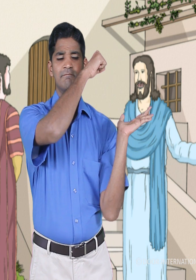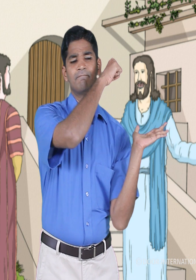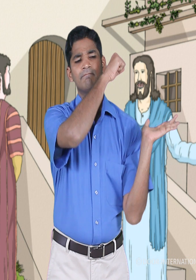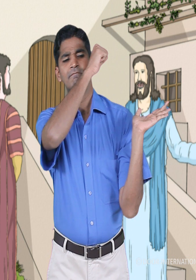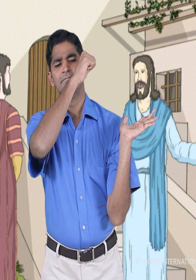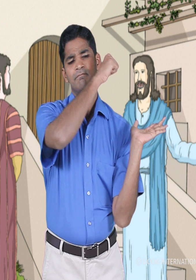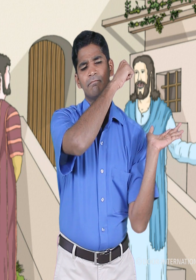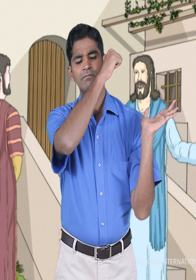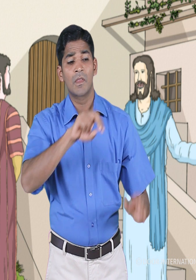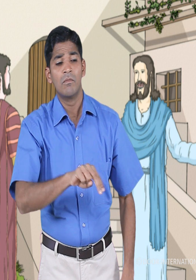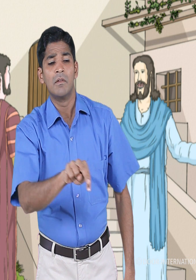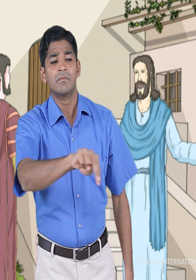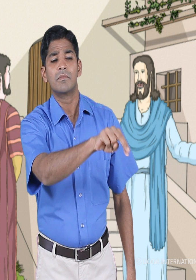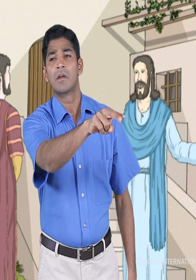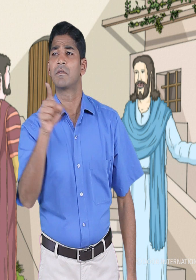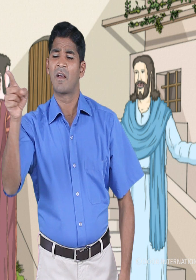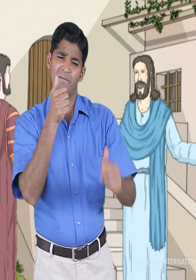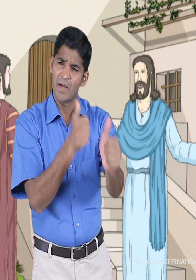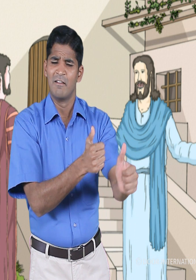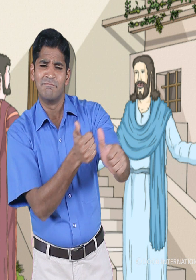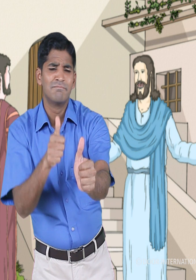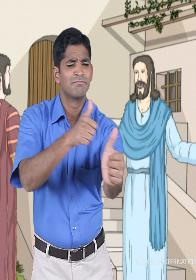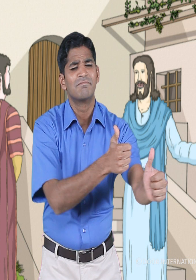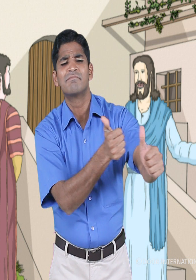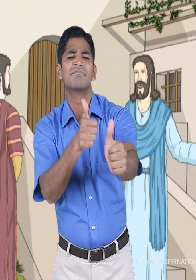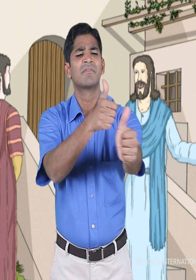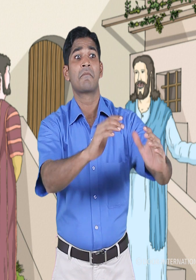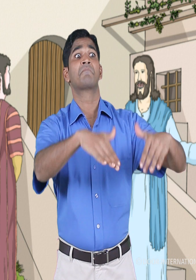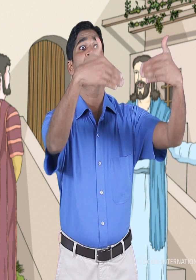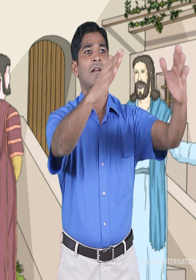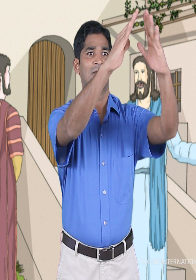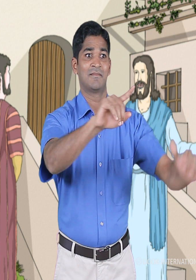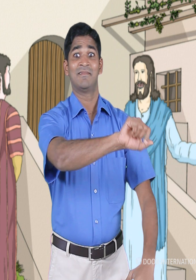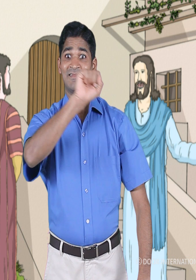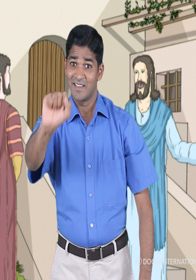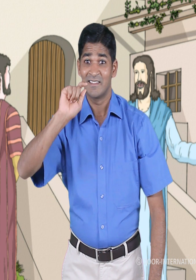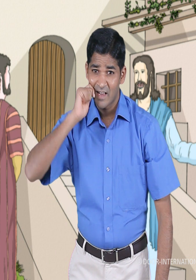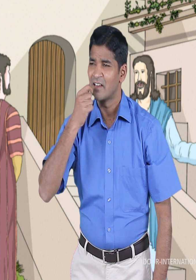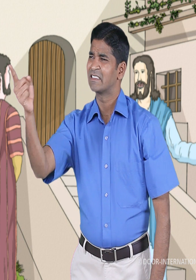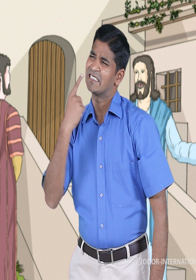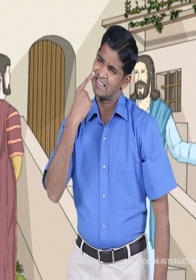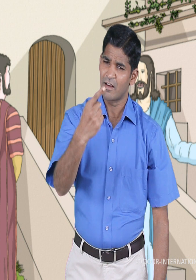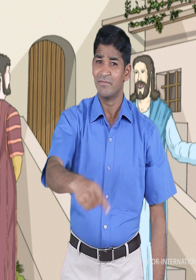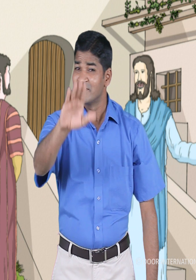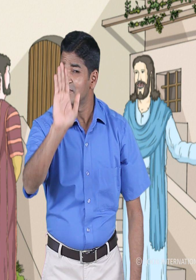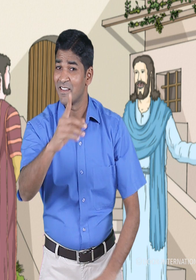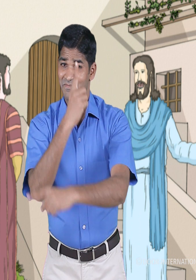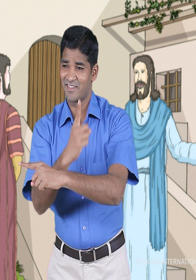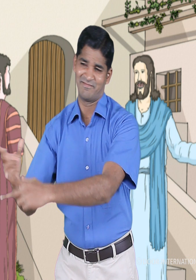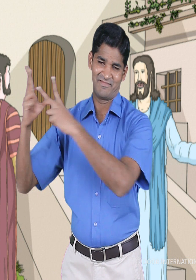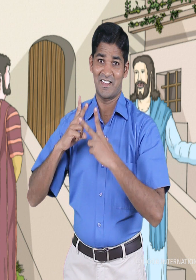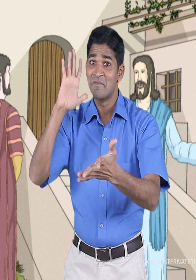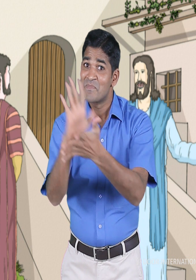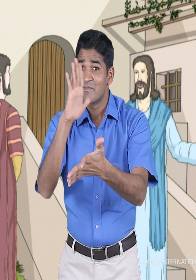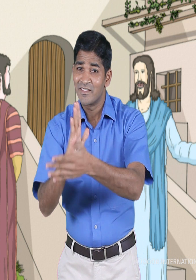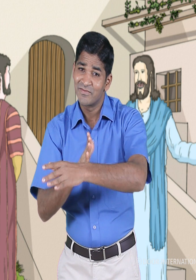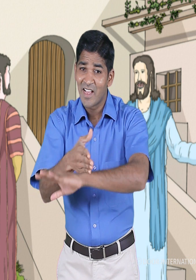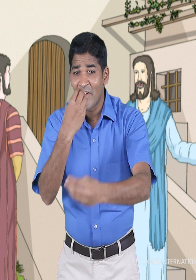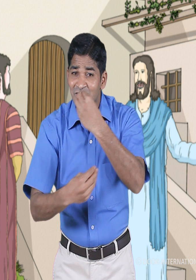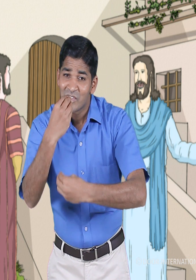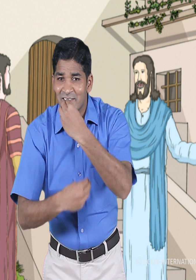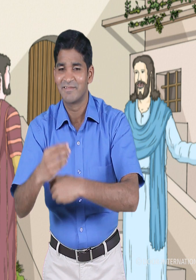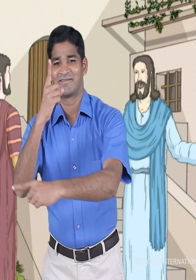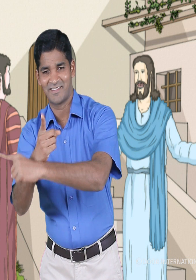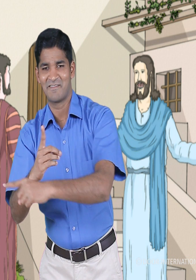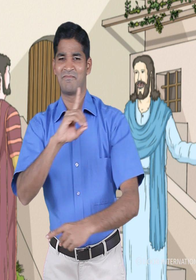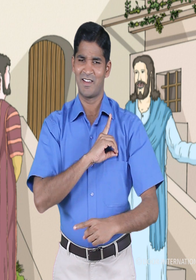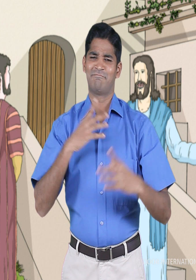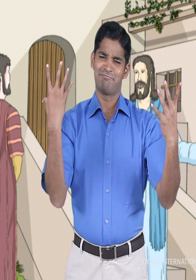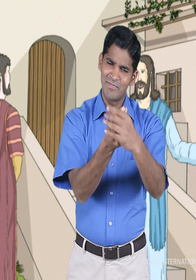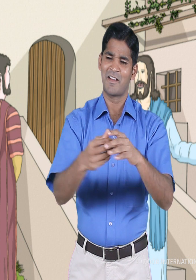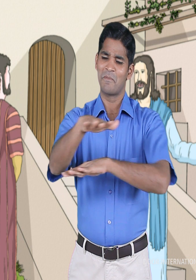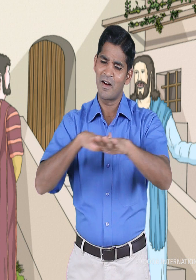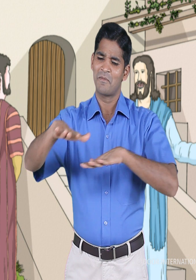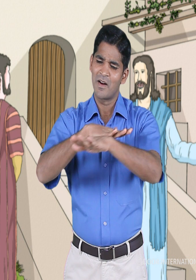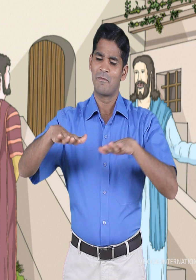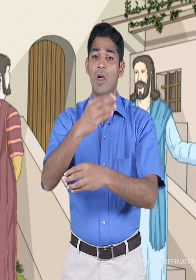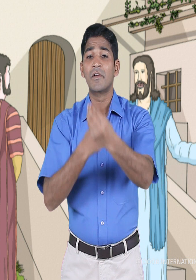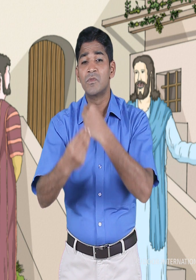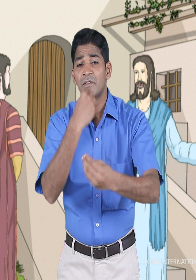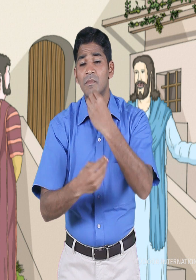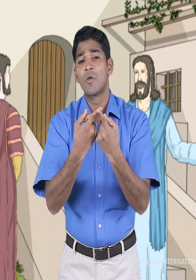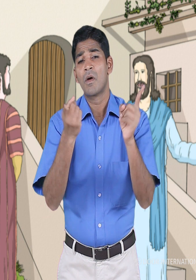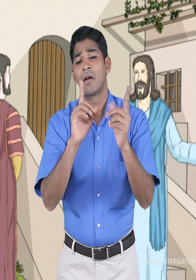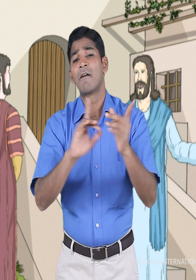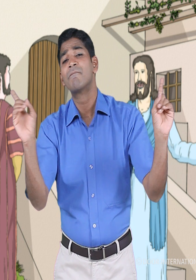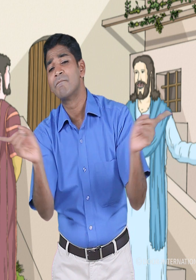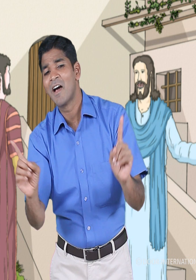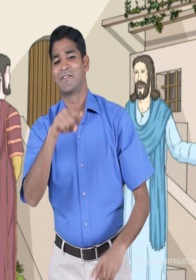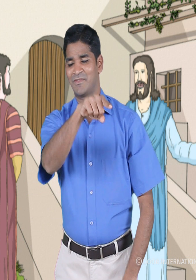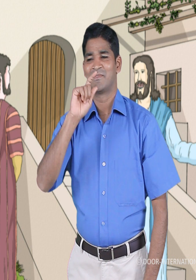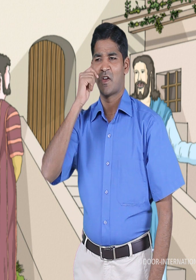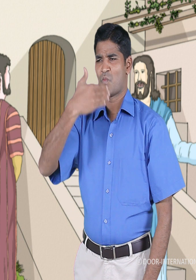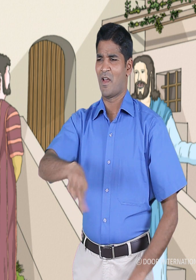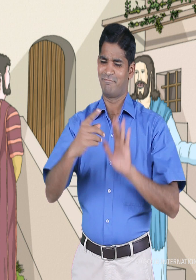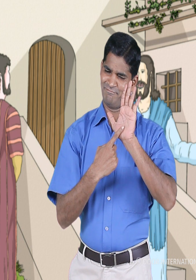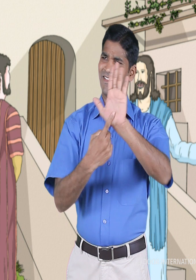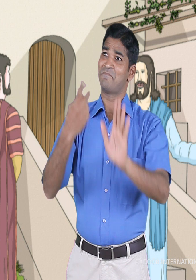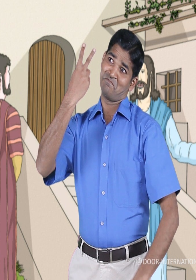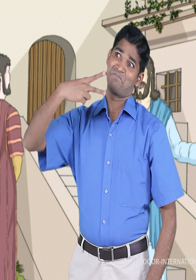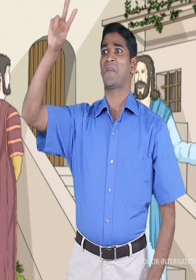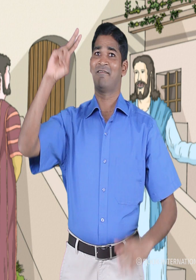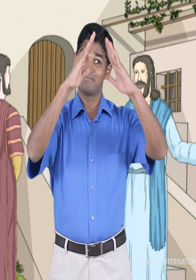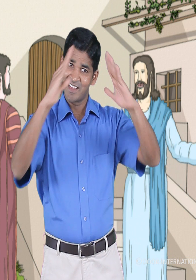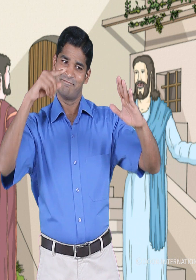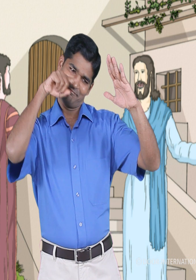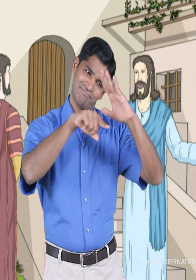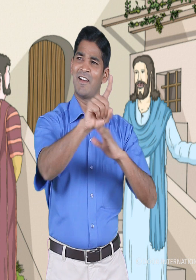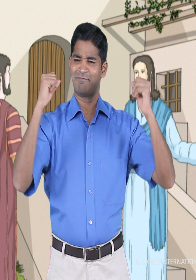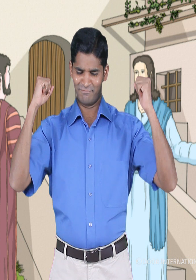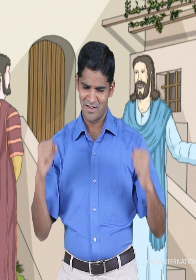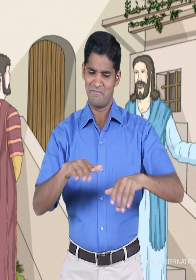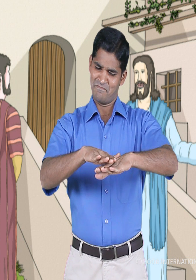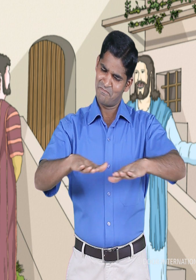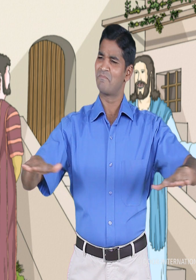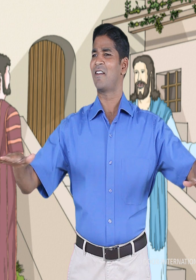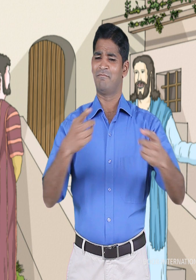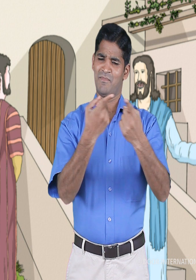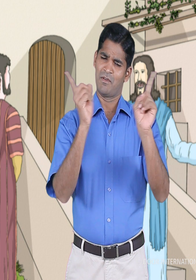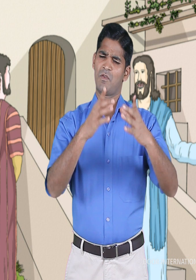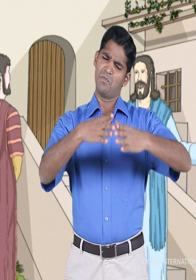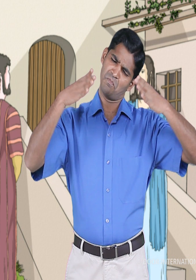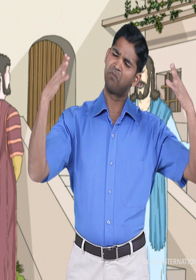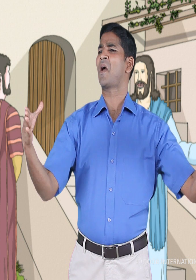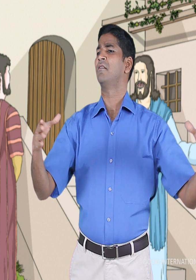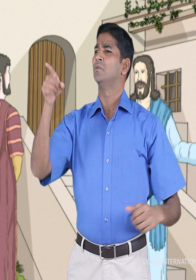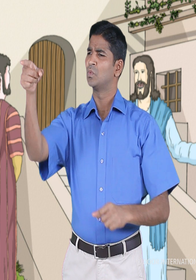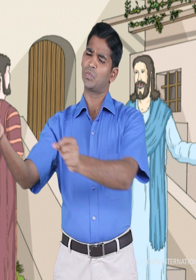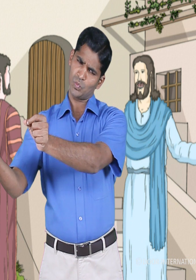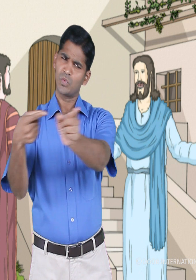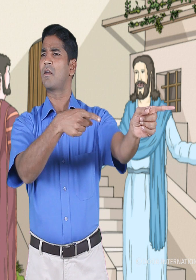Follow him to the house he enters, and say to the owner of that house, ‘The Teacher asks: Where is the guest room, where I may eat the Passover with My disciples?’